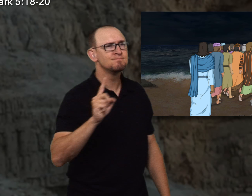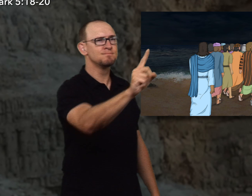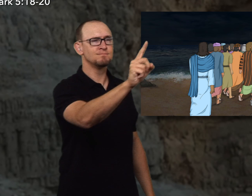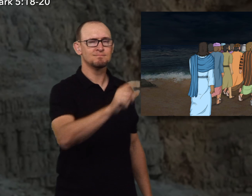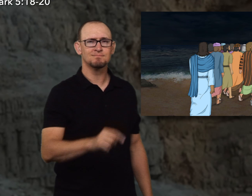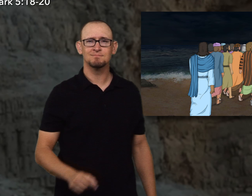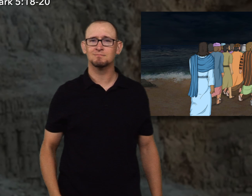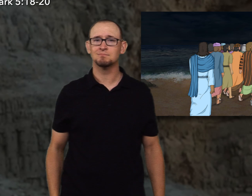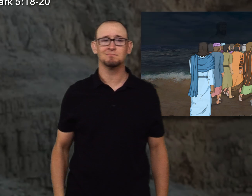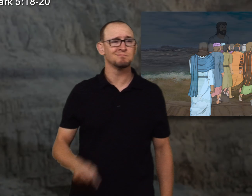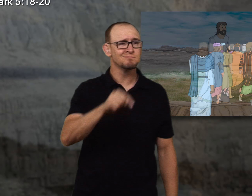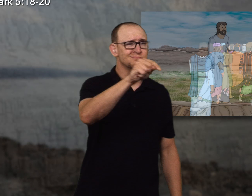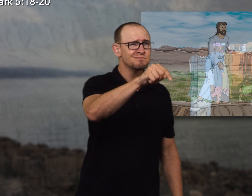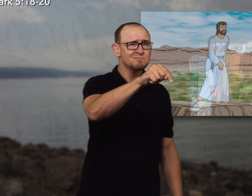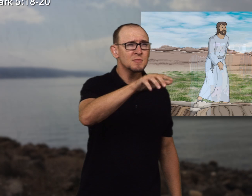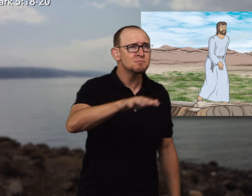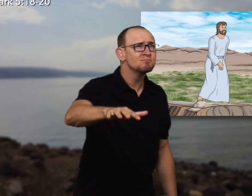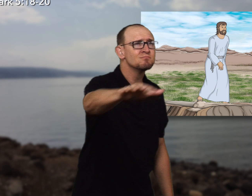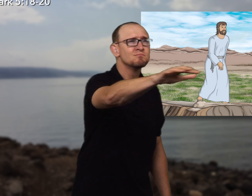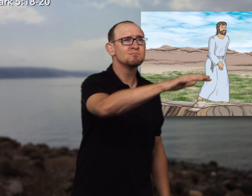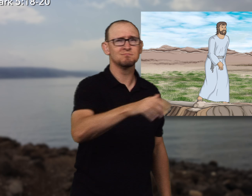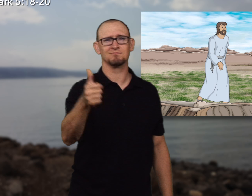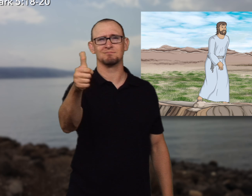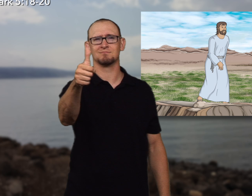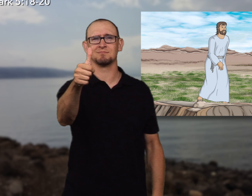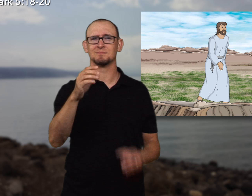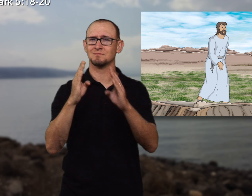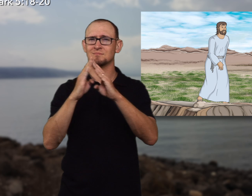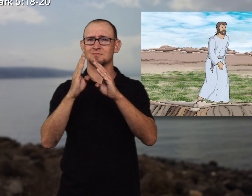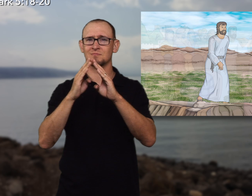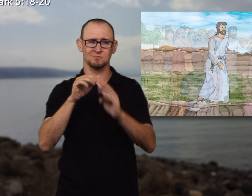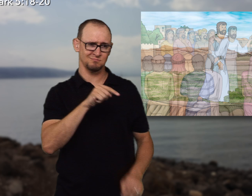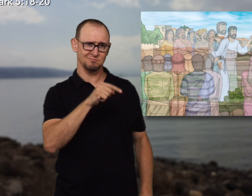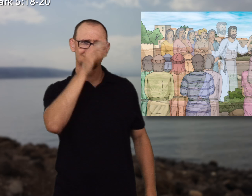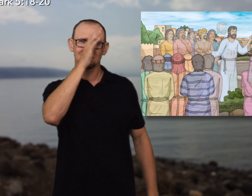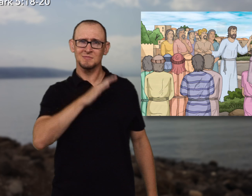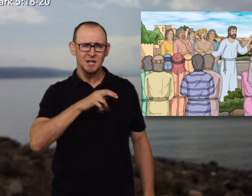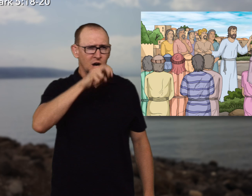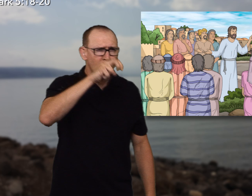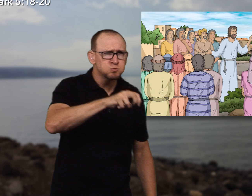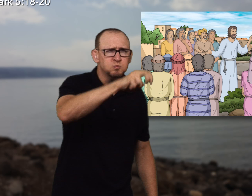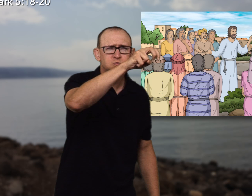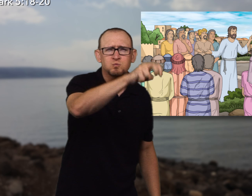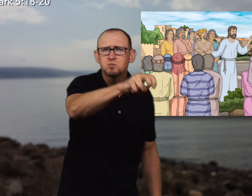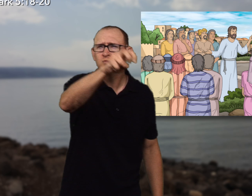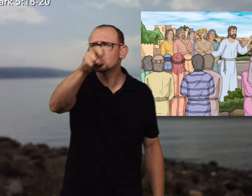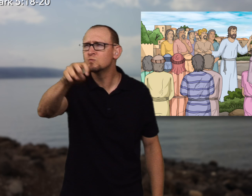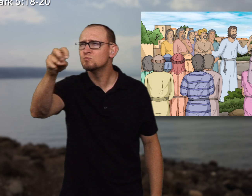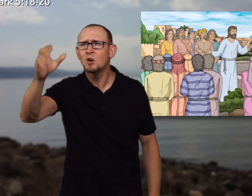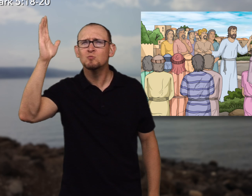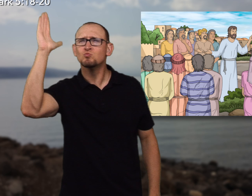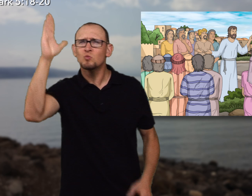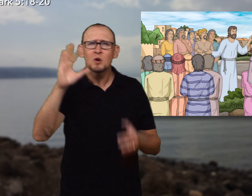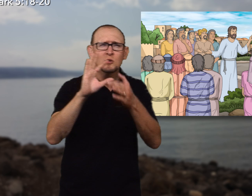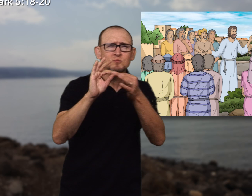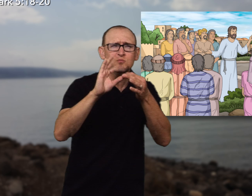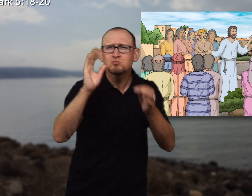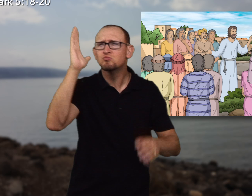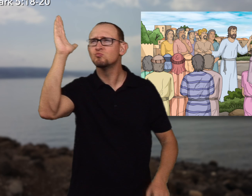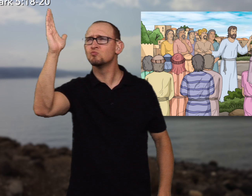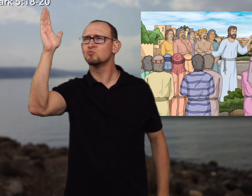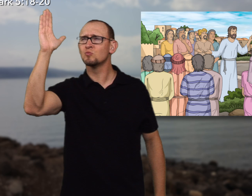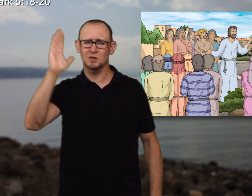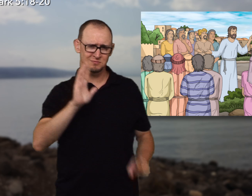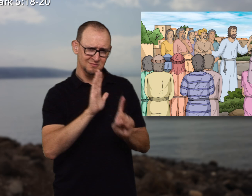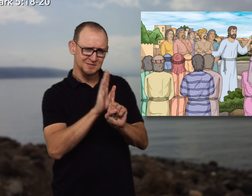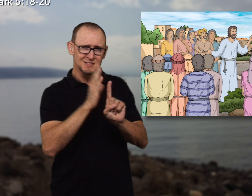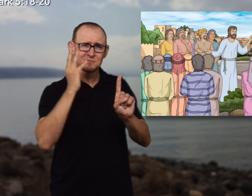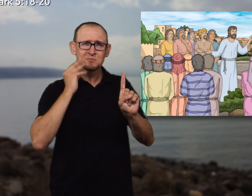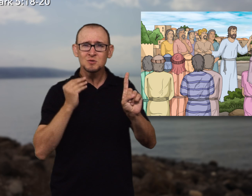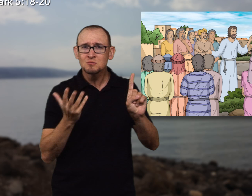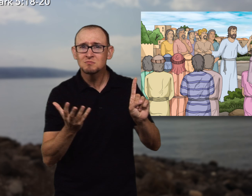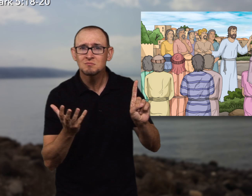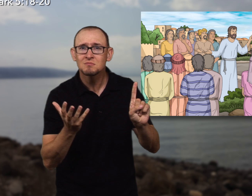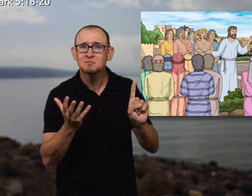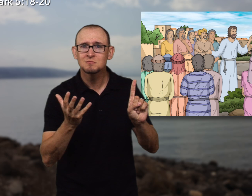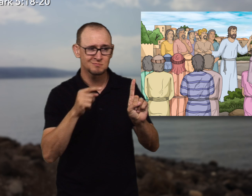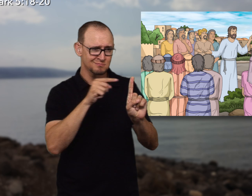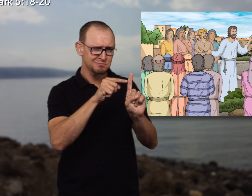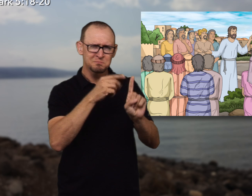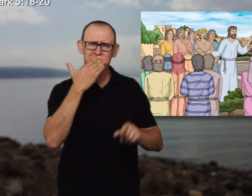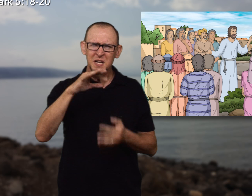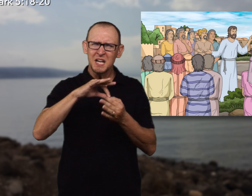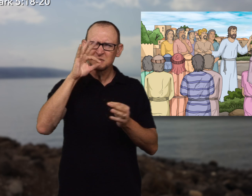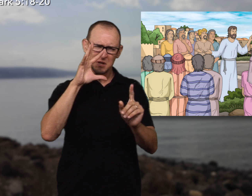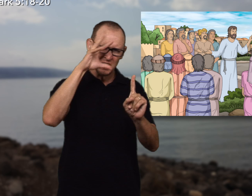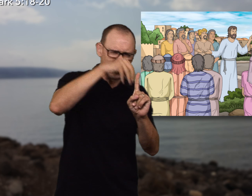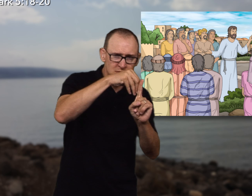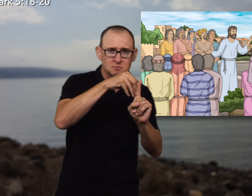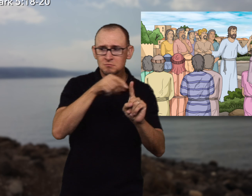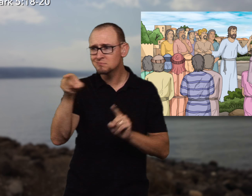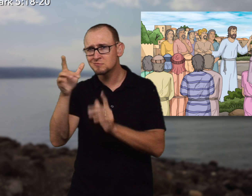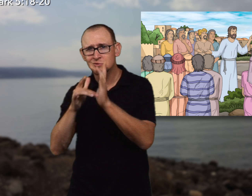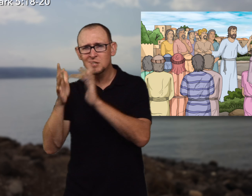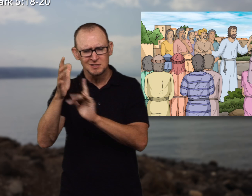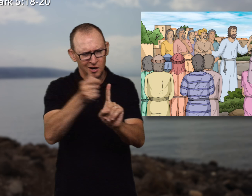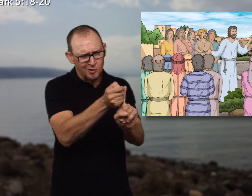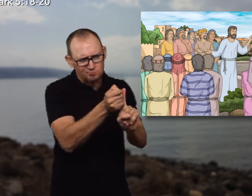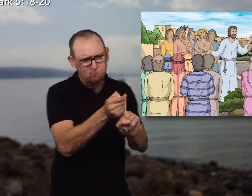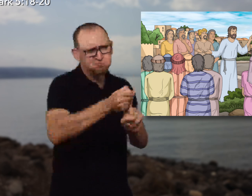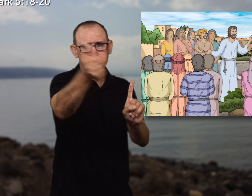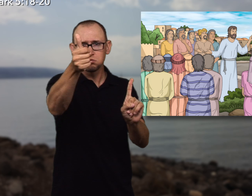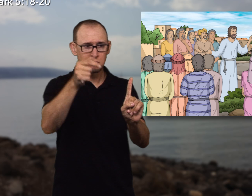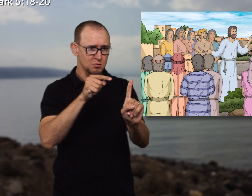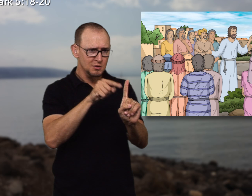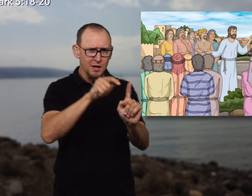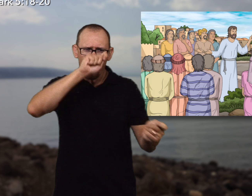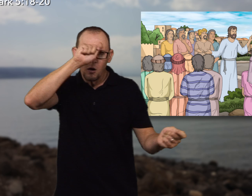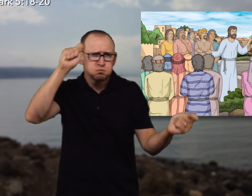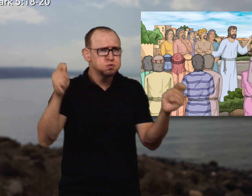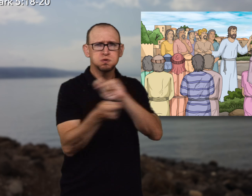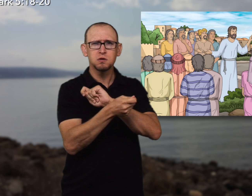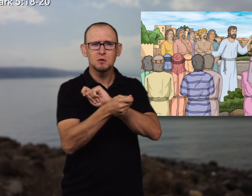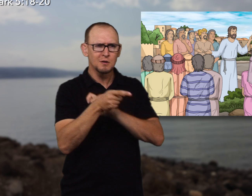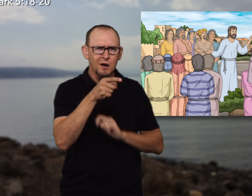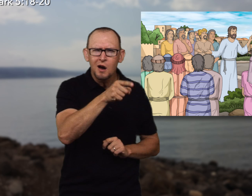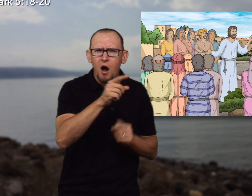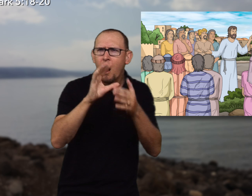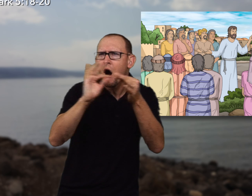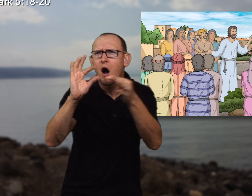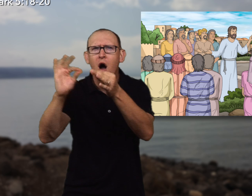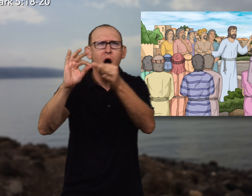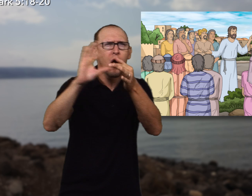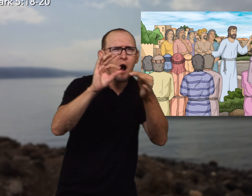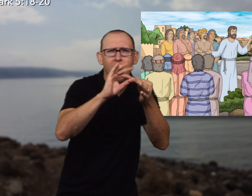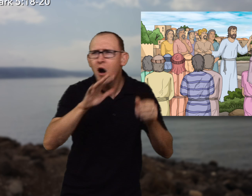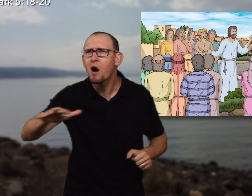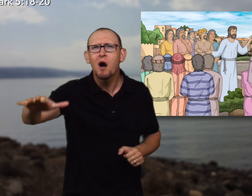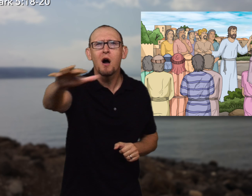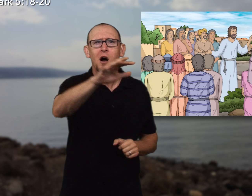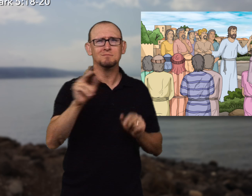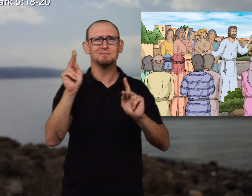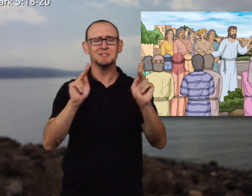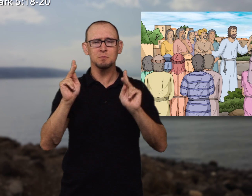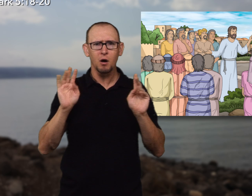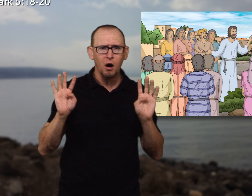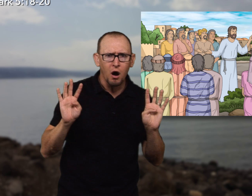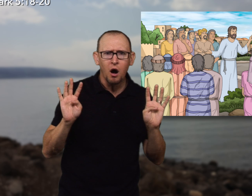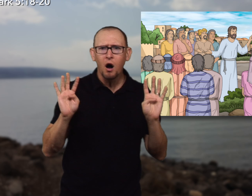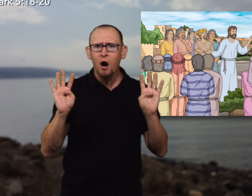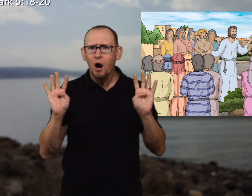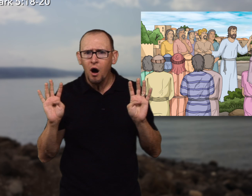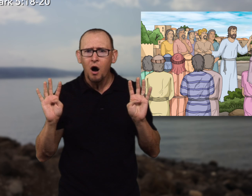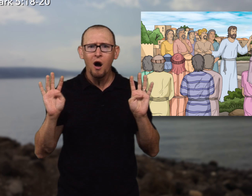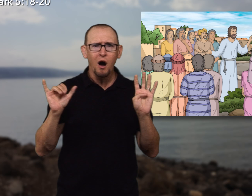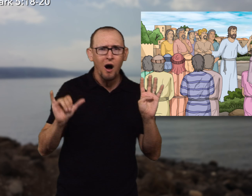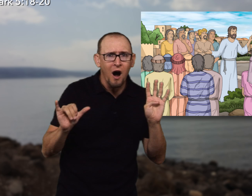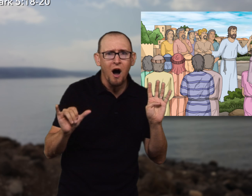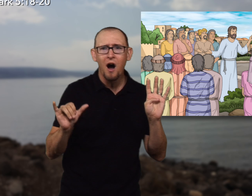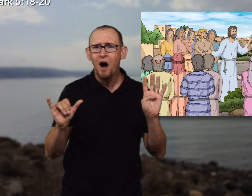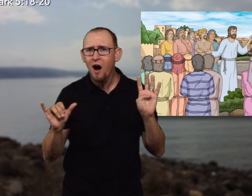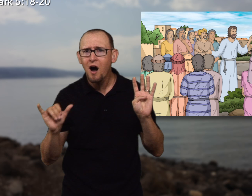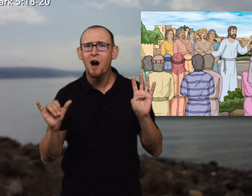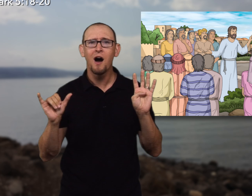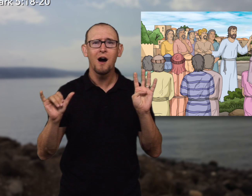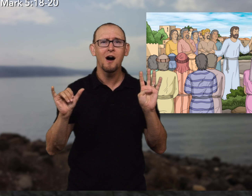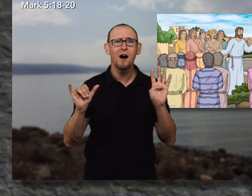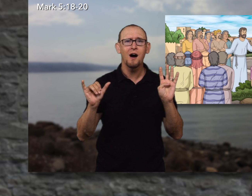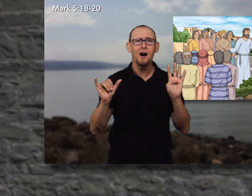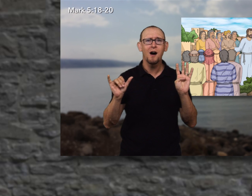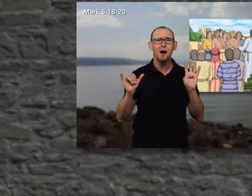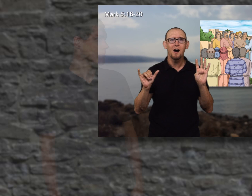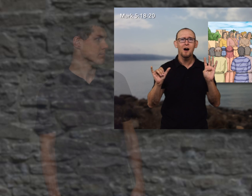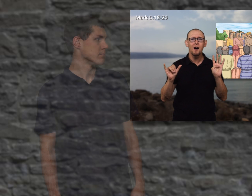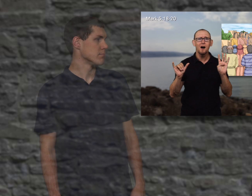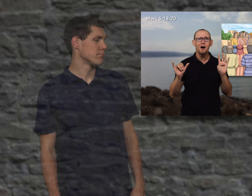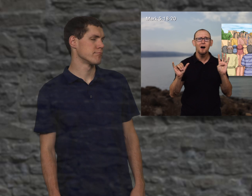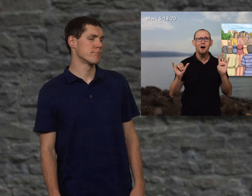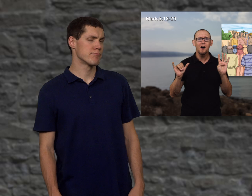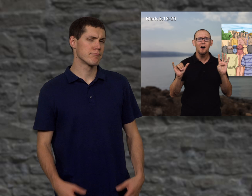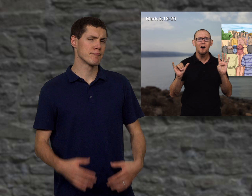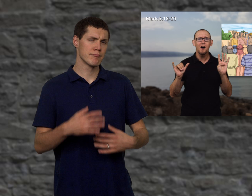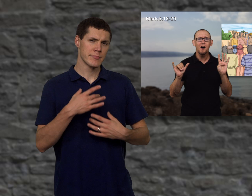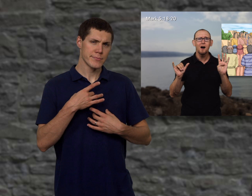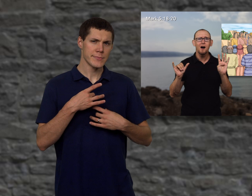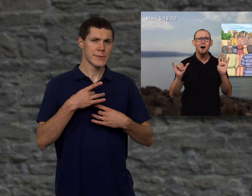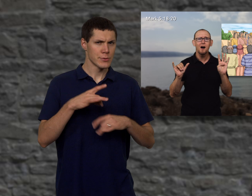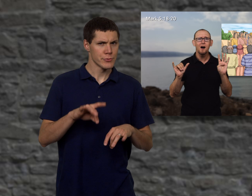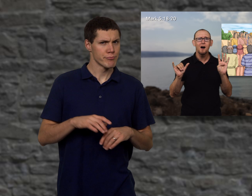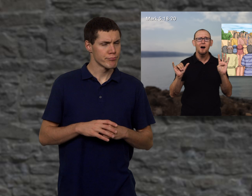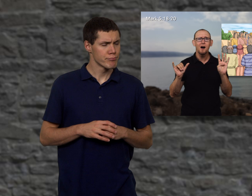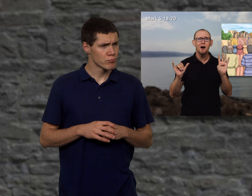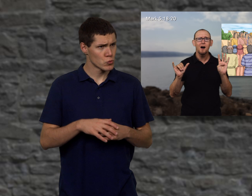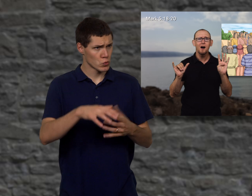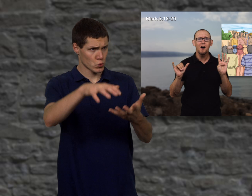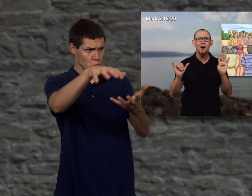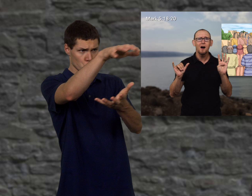So the man went away and began to proclaim throughout the Decapolis how much Jesus had done for him. And everyone was amazed.